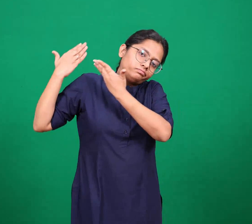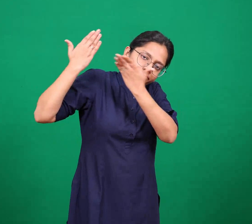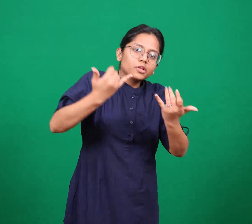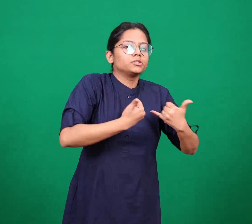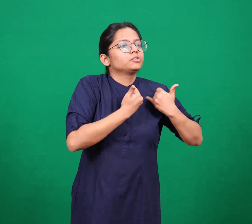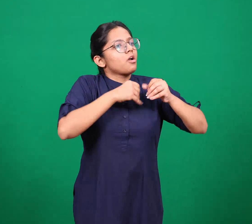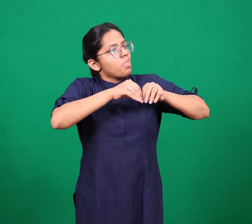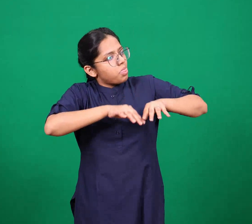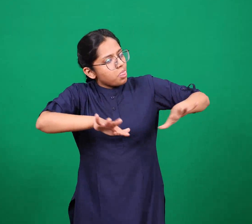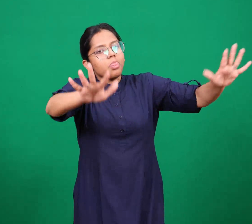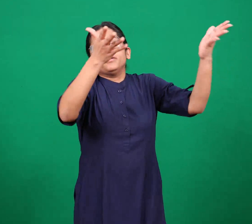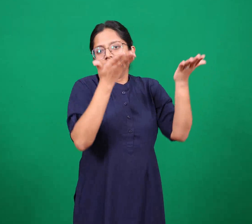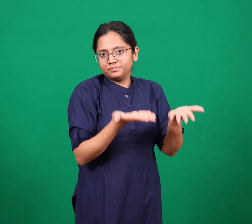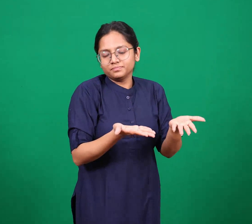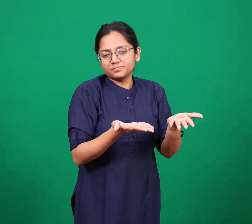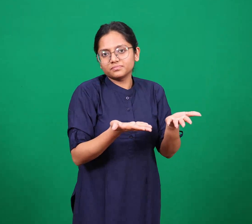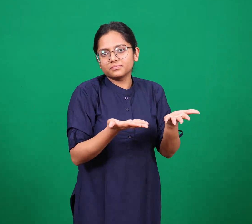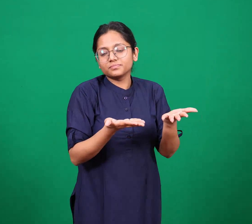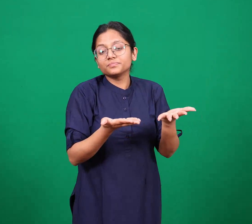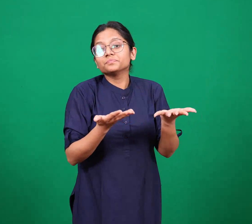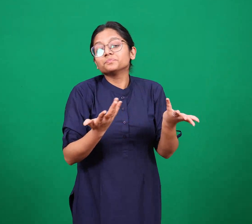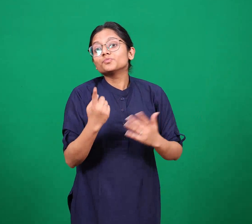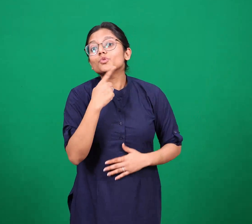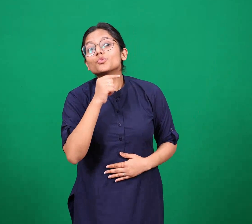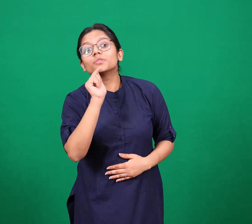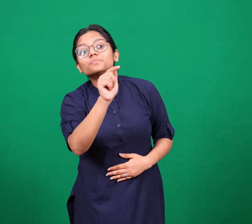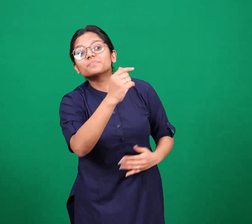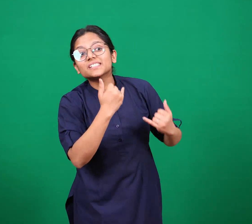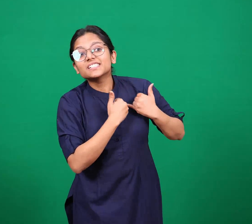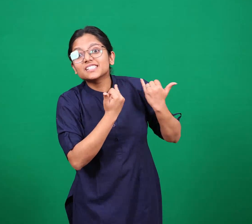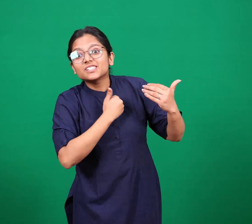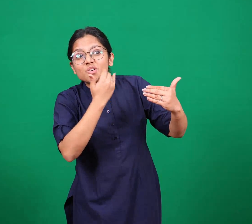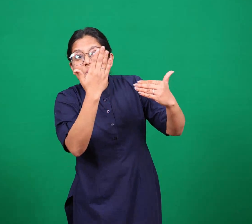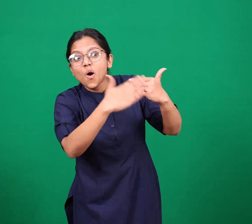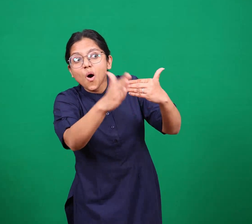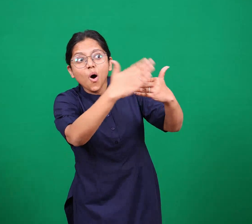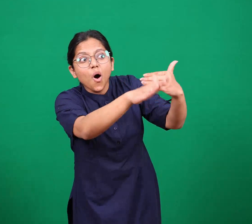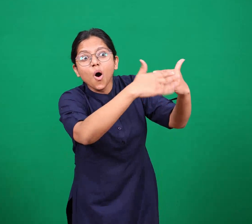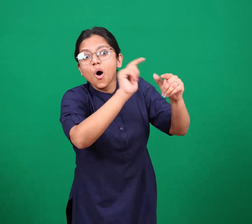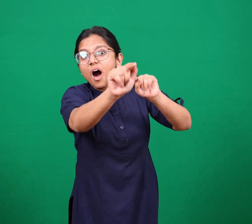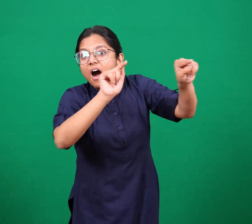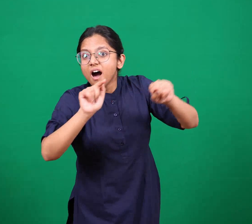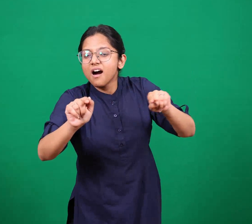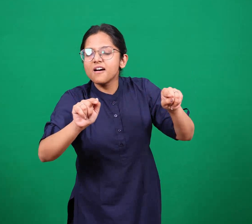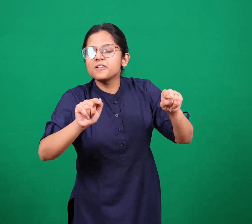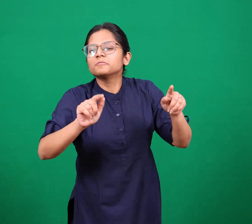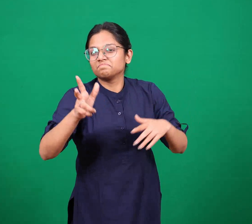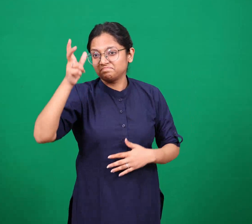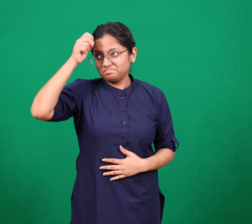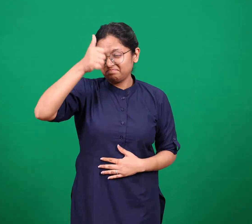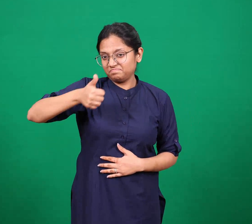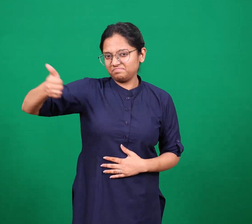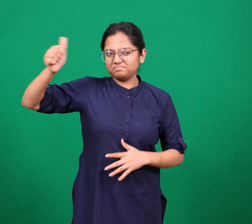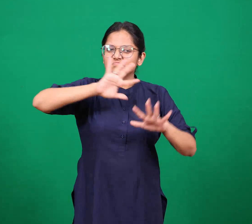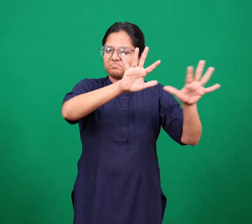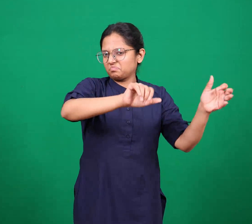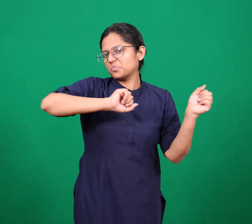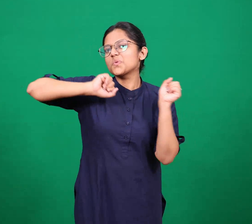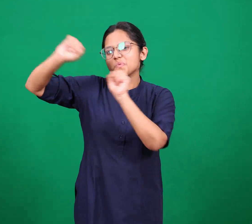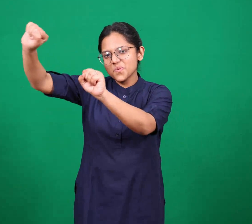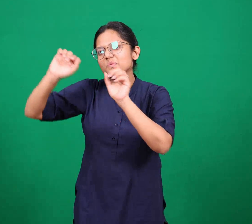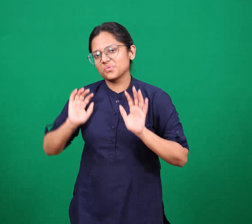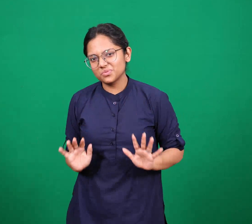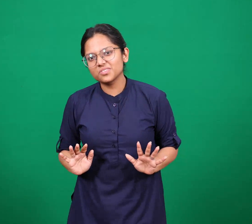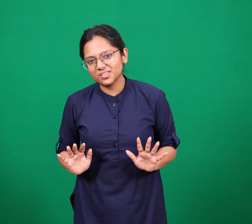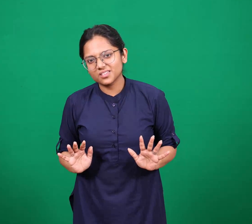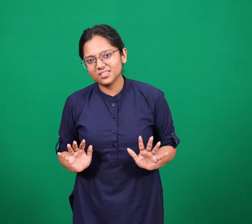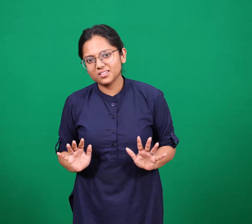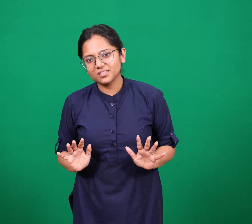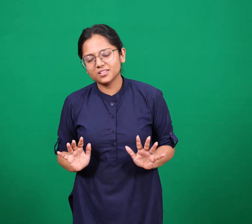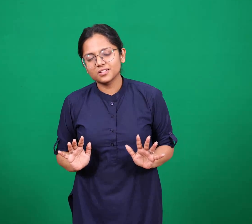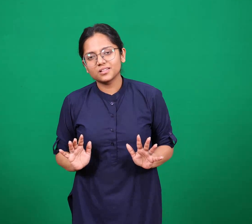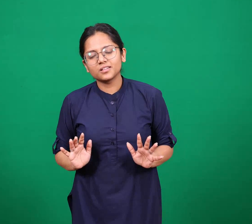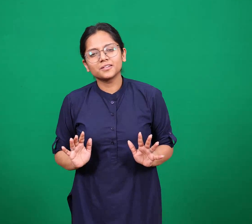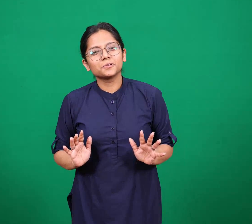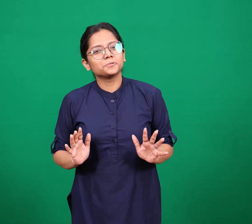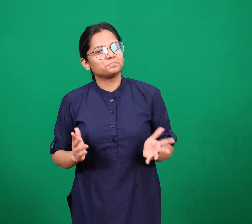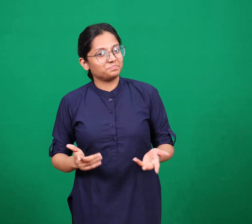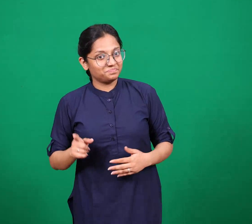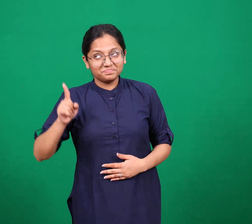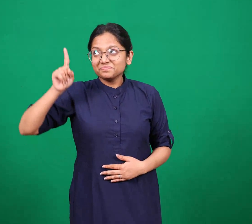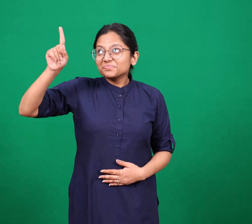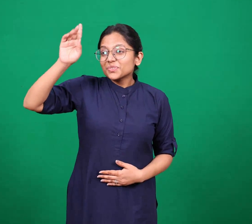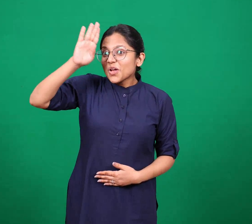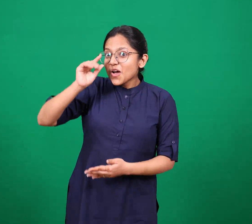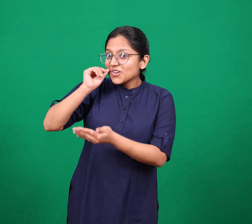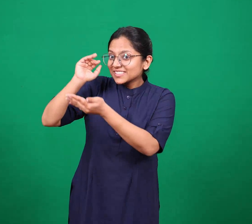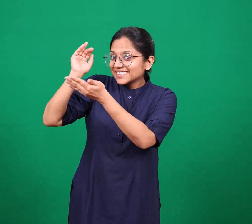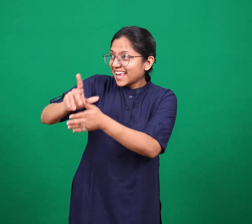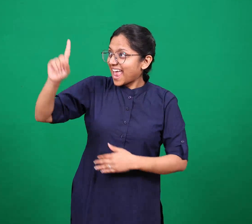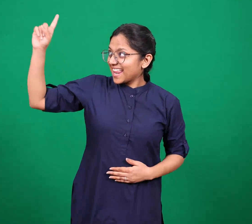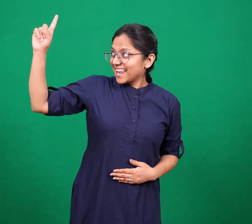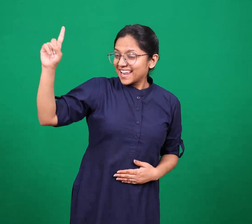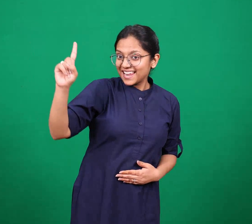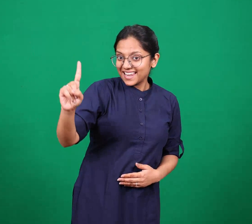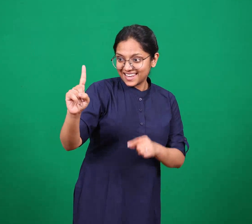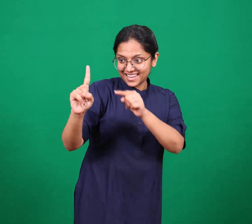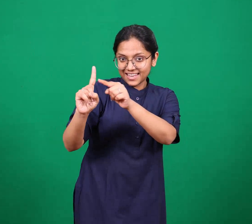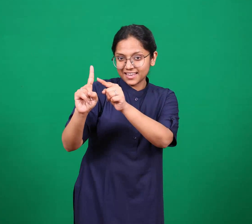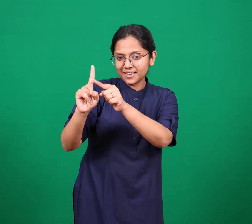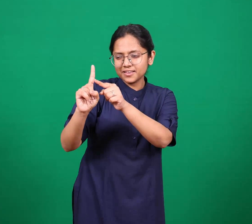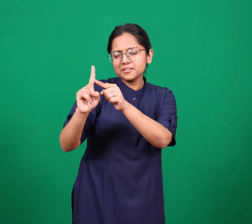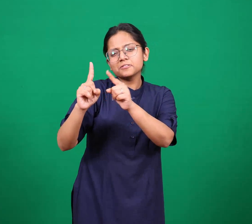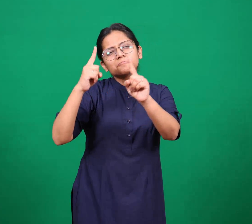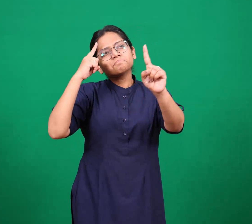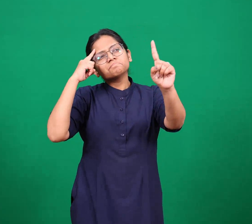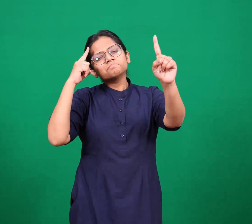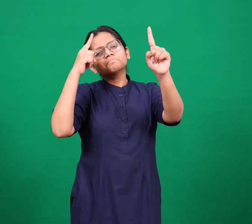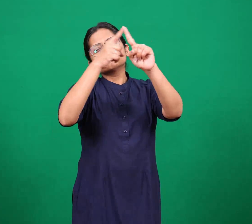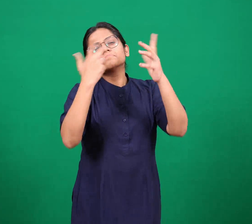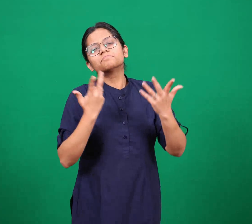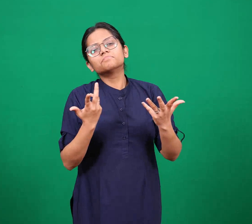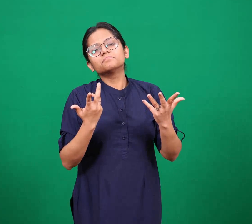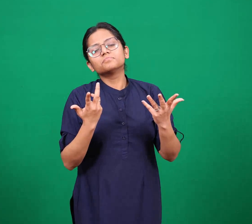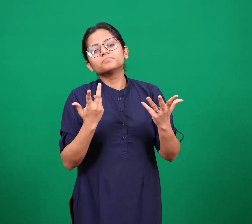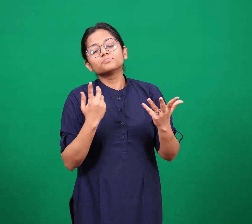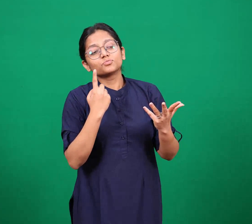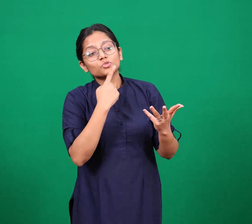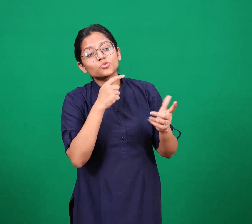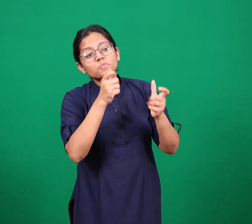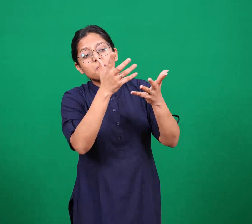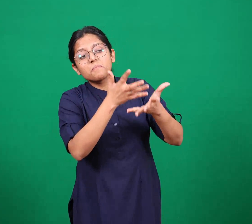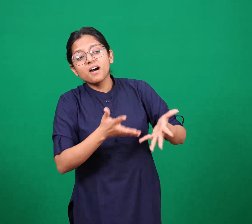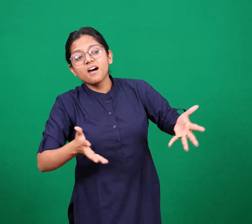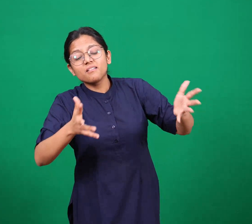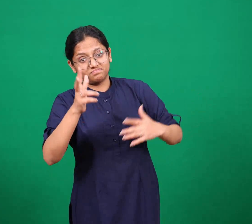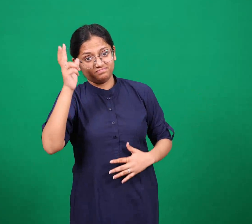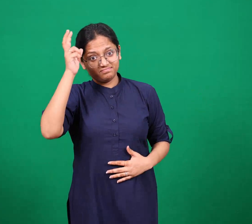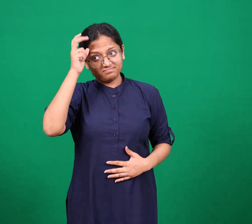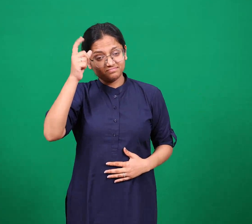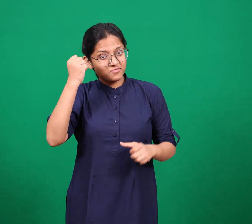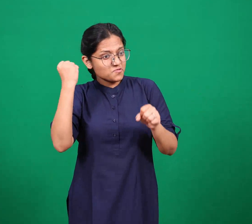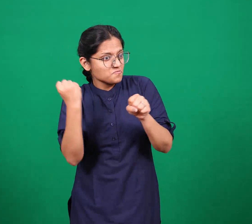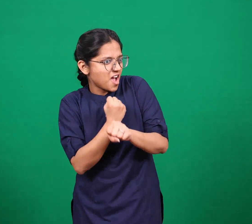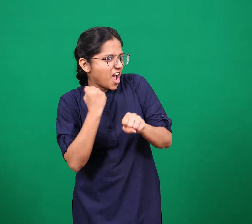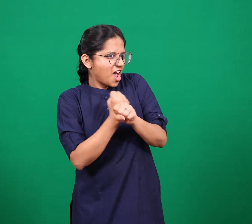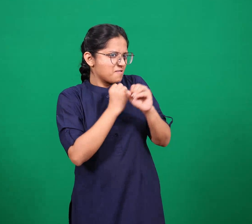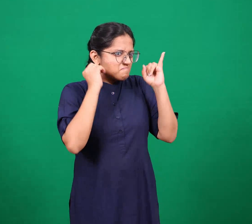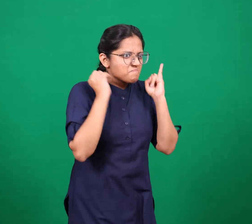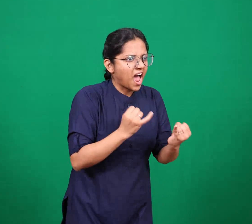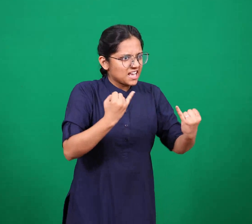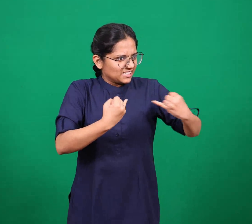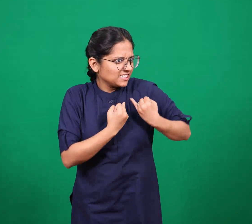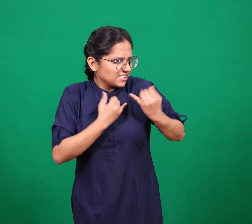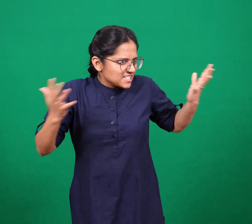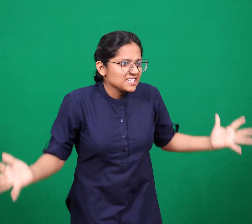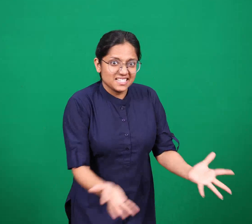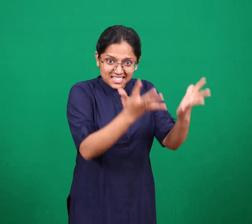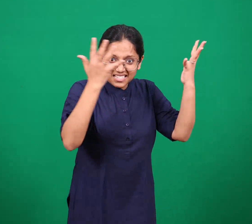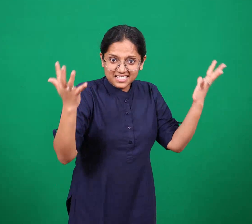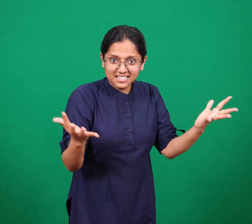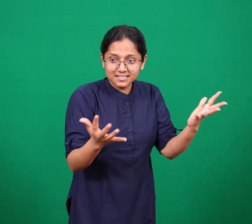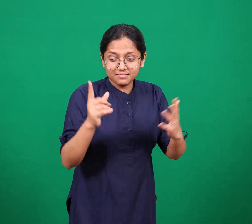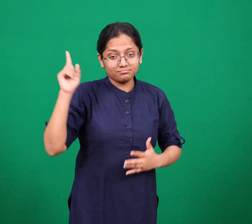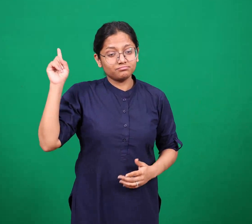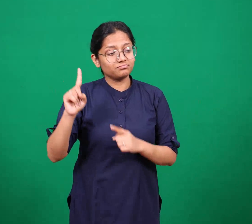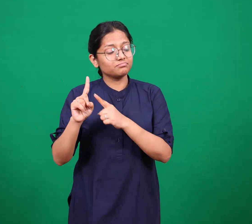This is why the Son of God was revealed, to destroy the works of the devil.